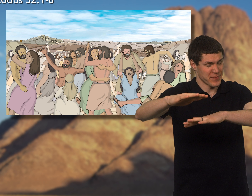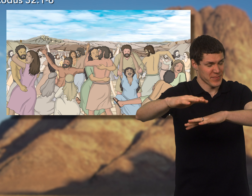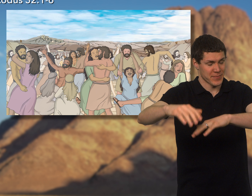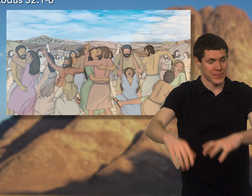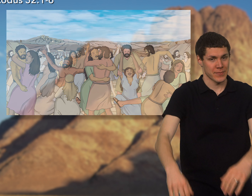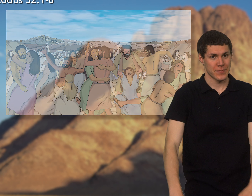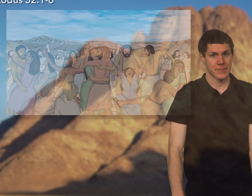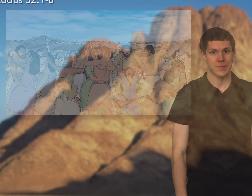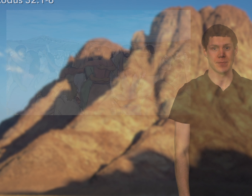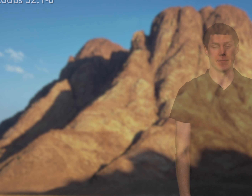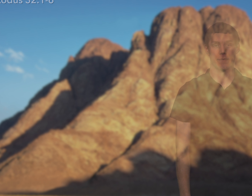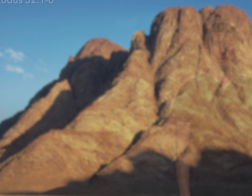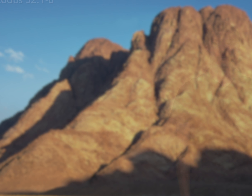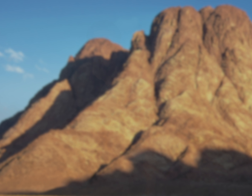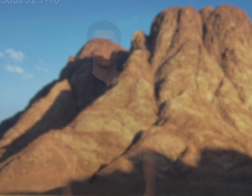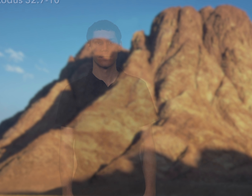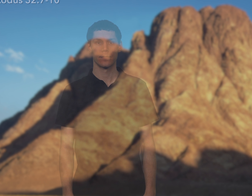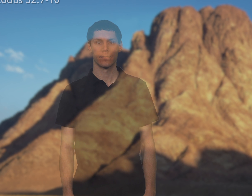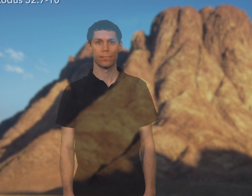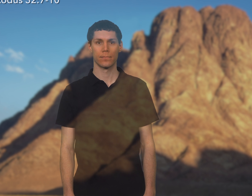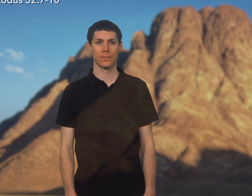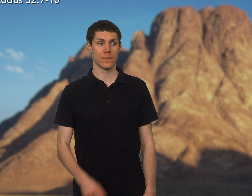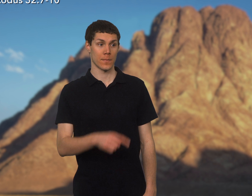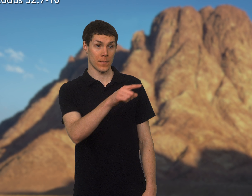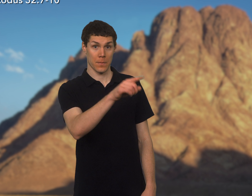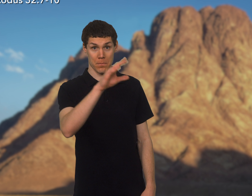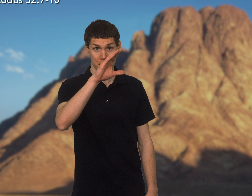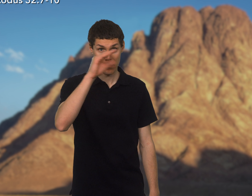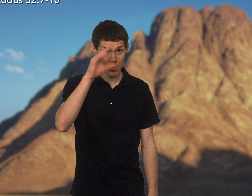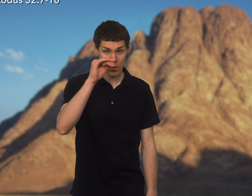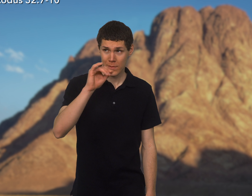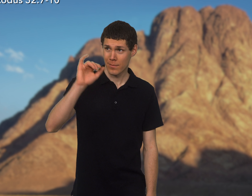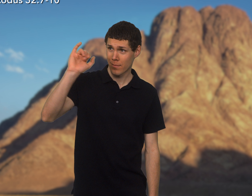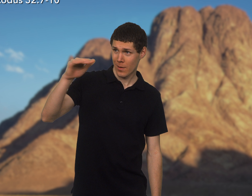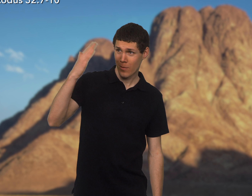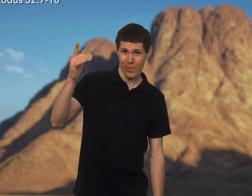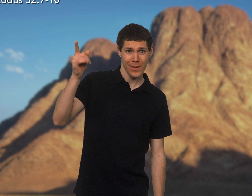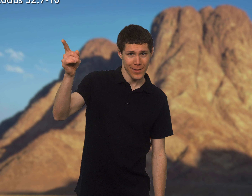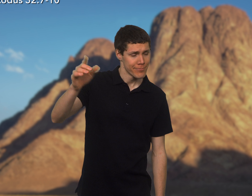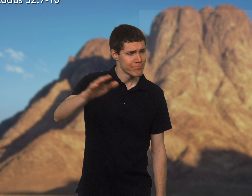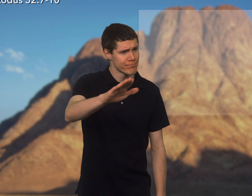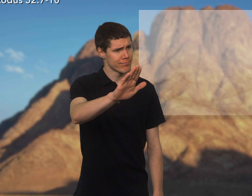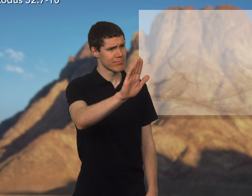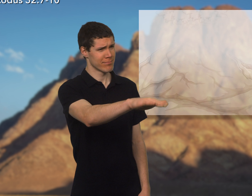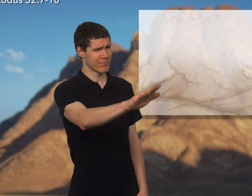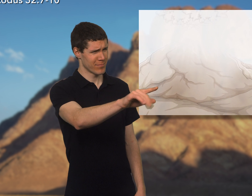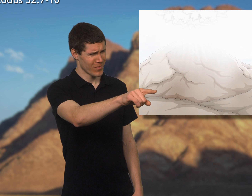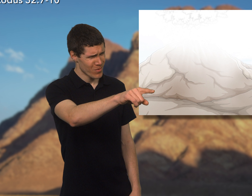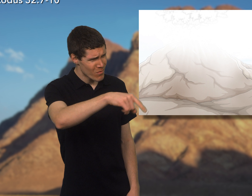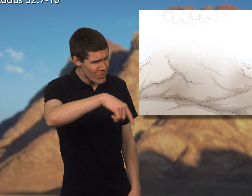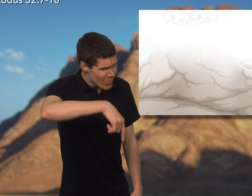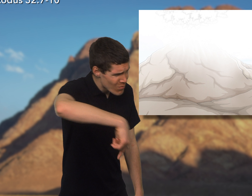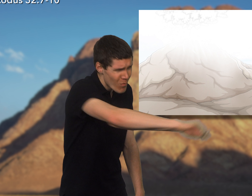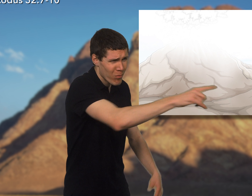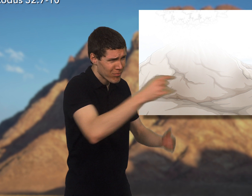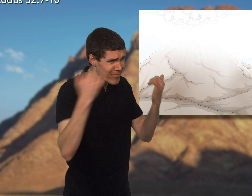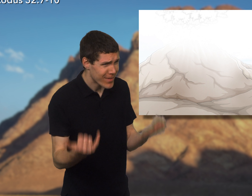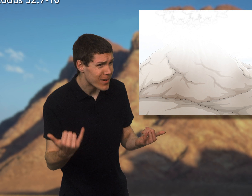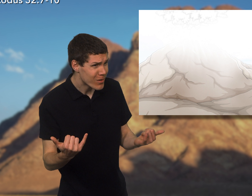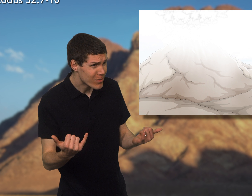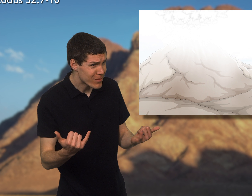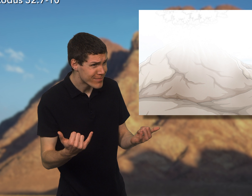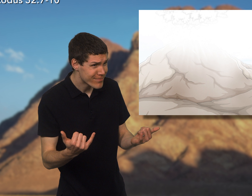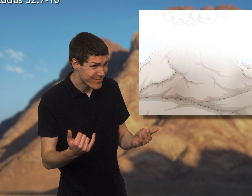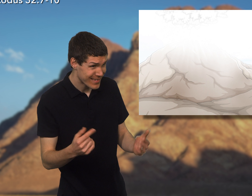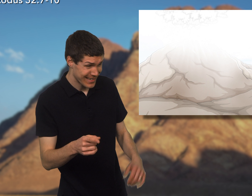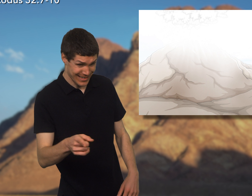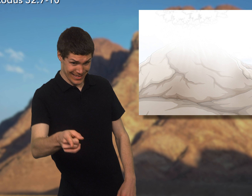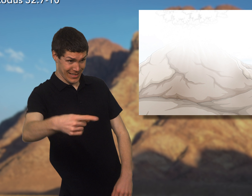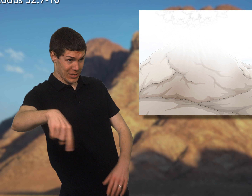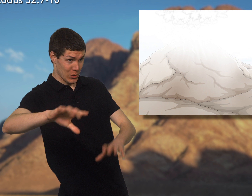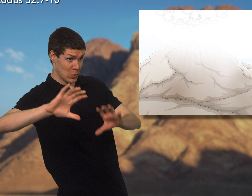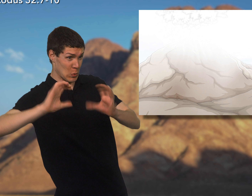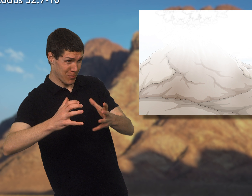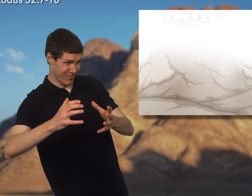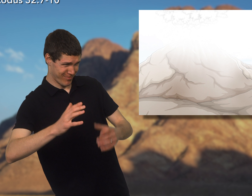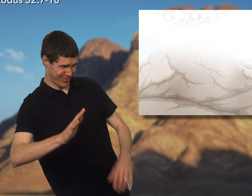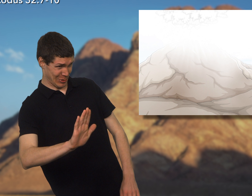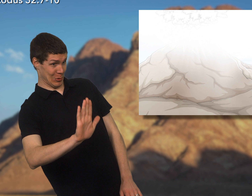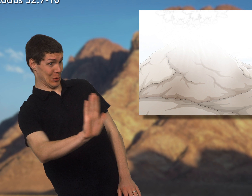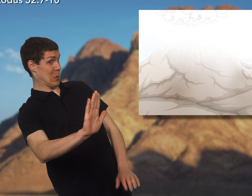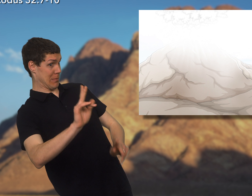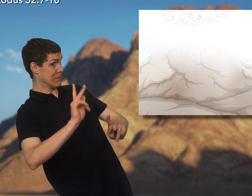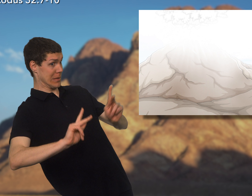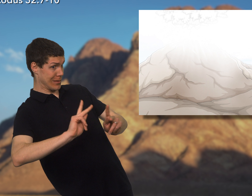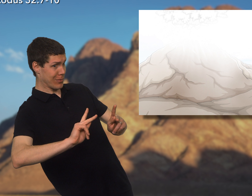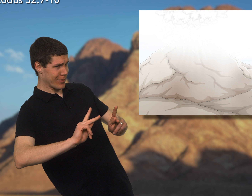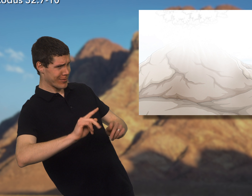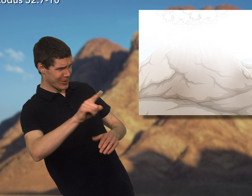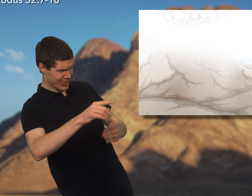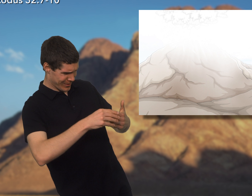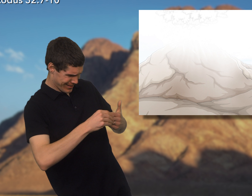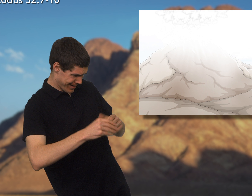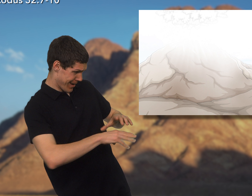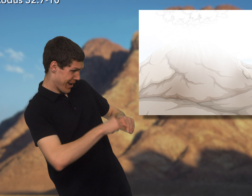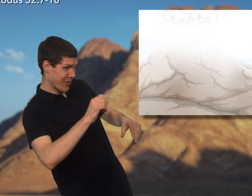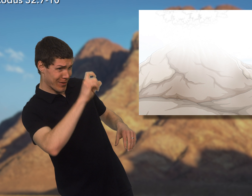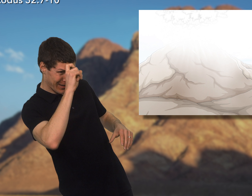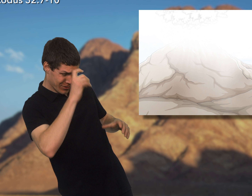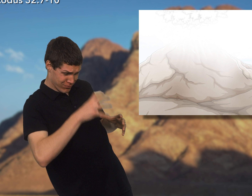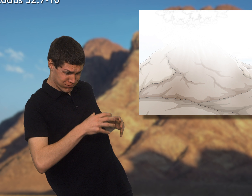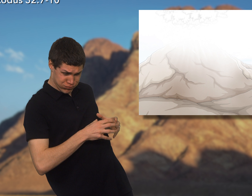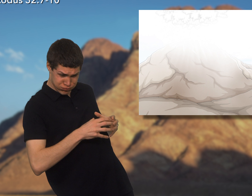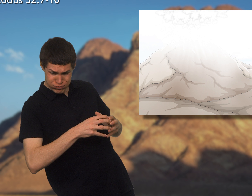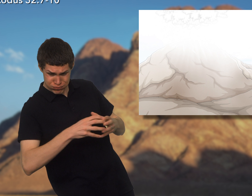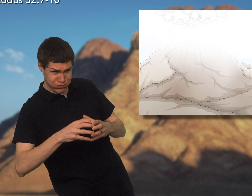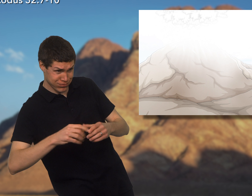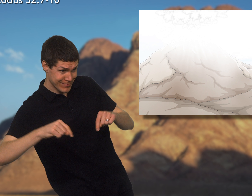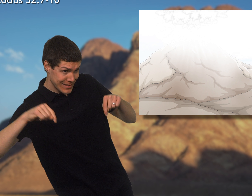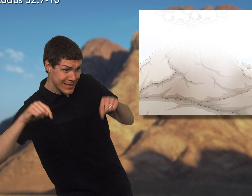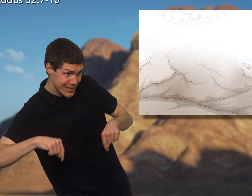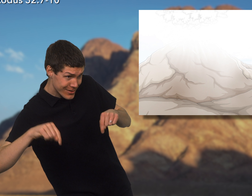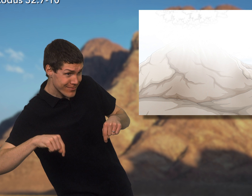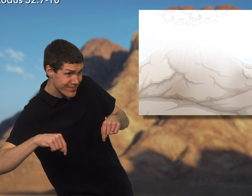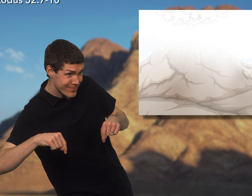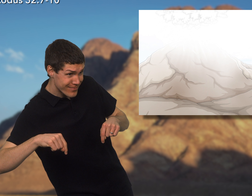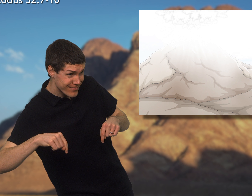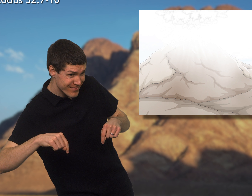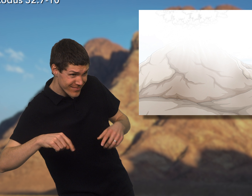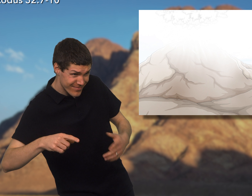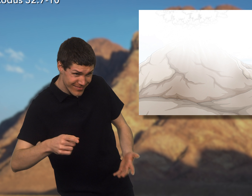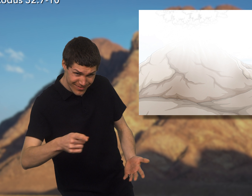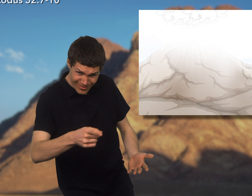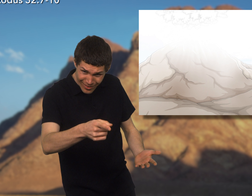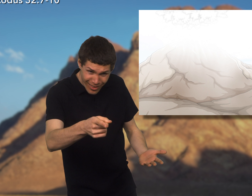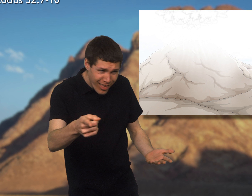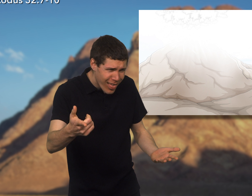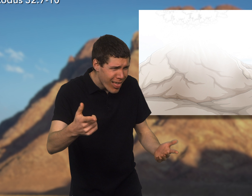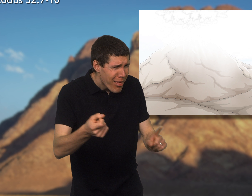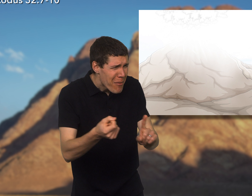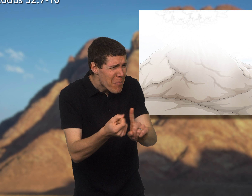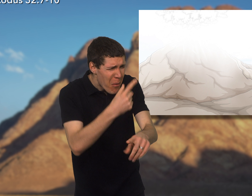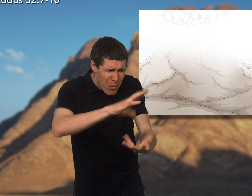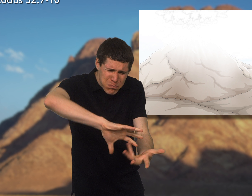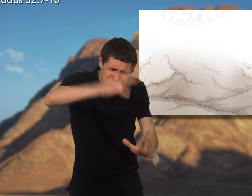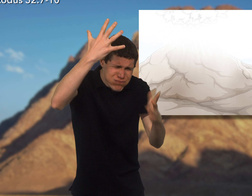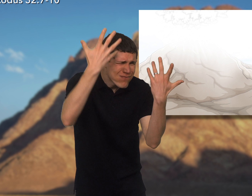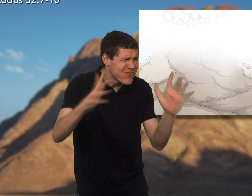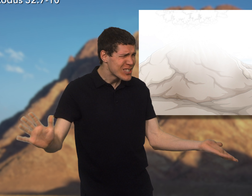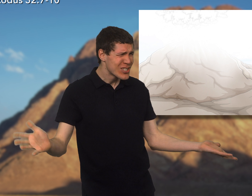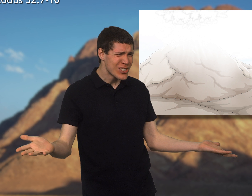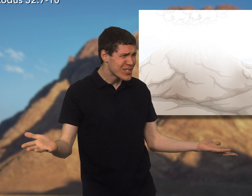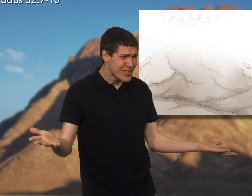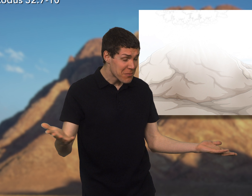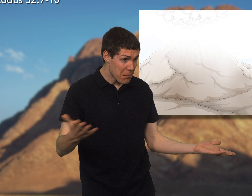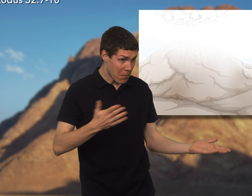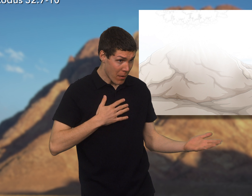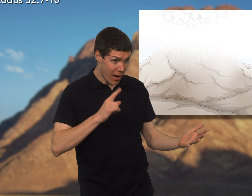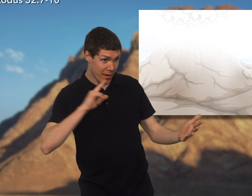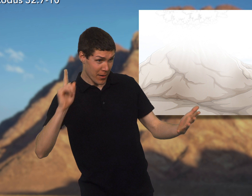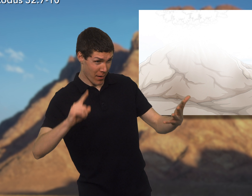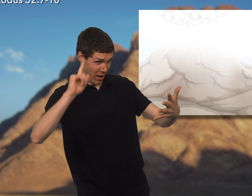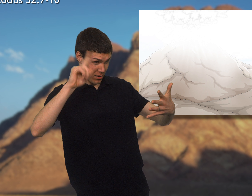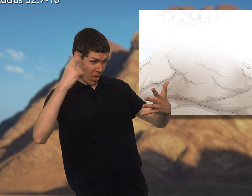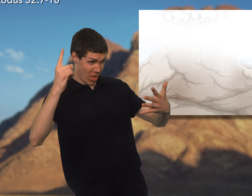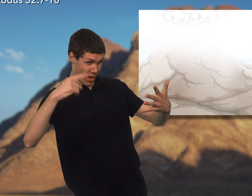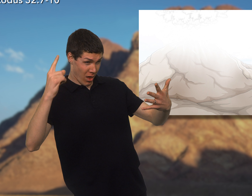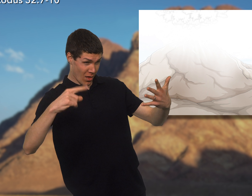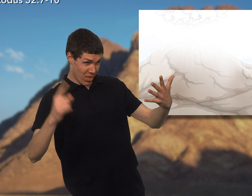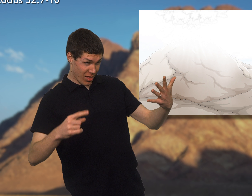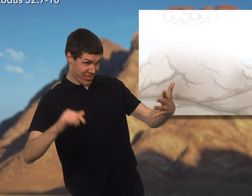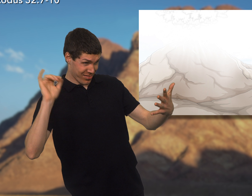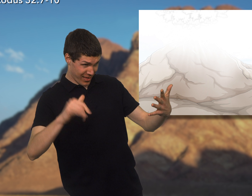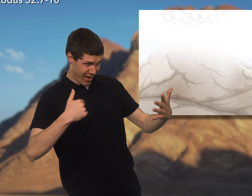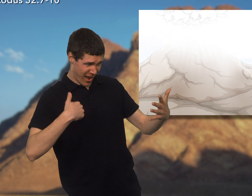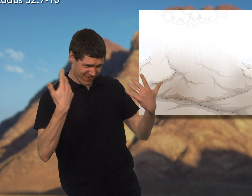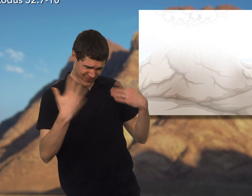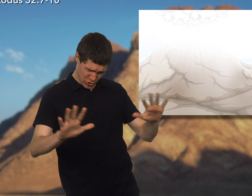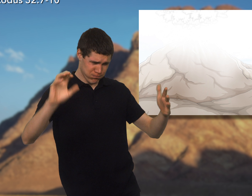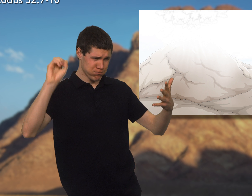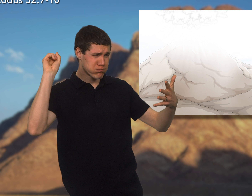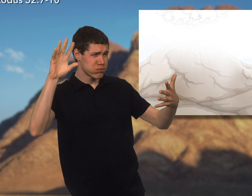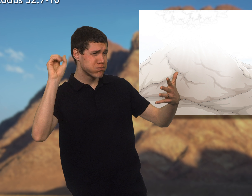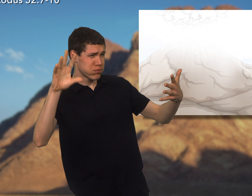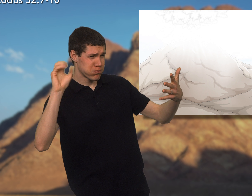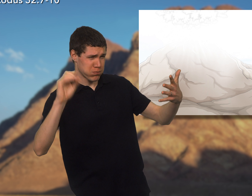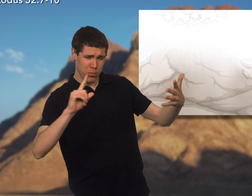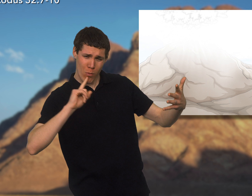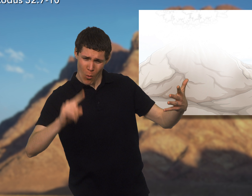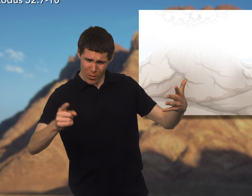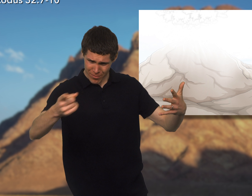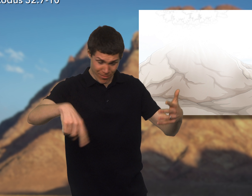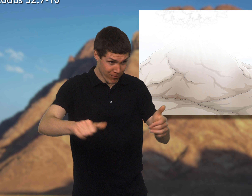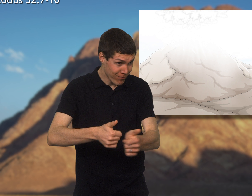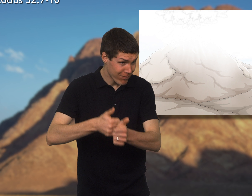Then the LORD said to Moses, “Go down at once, for your people, whom you brought up out of the land of Egypt, have corrupted themselves.